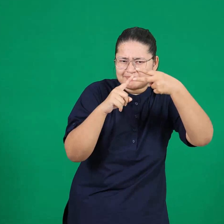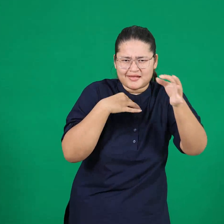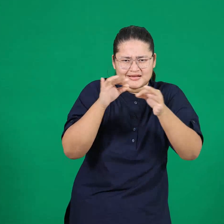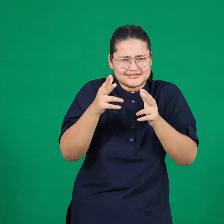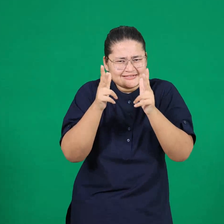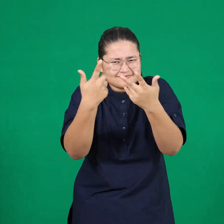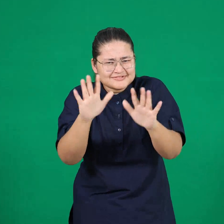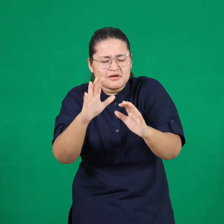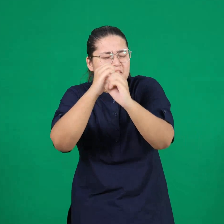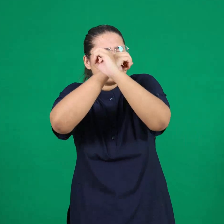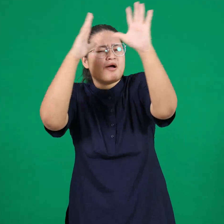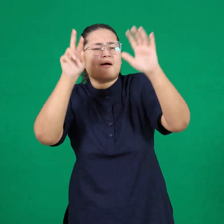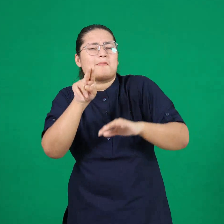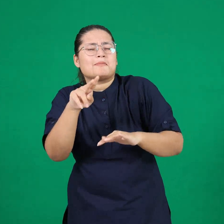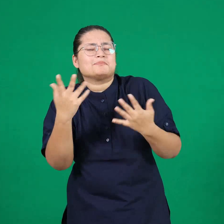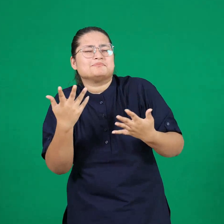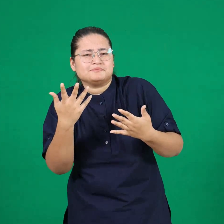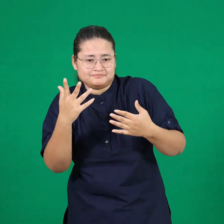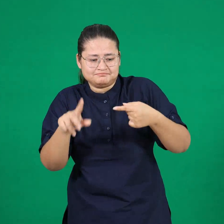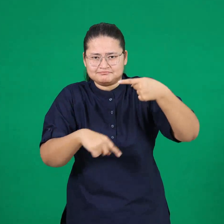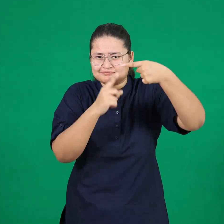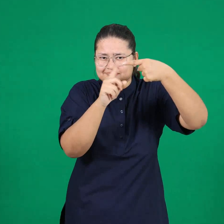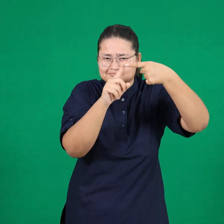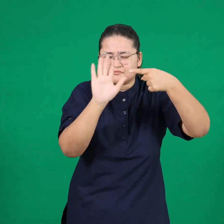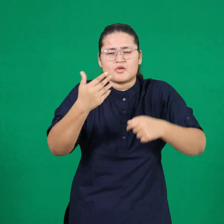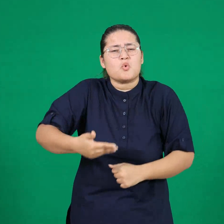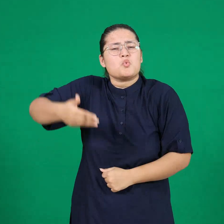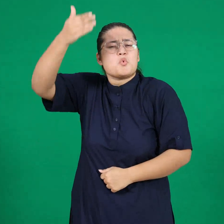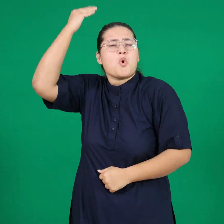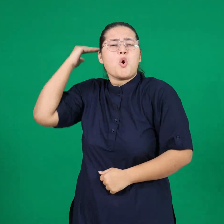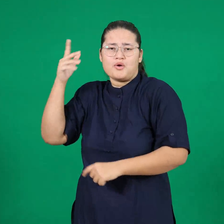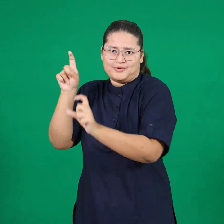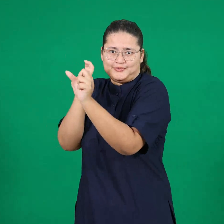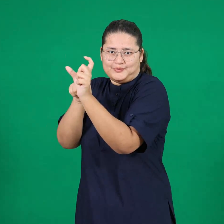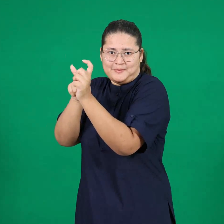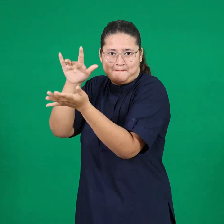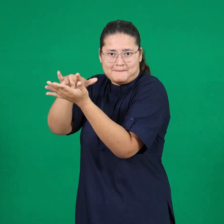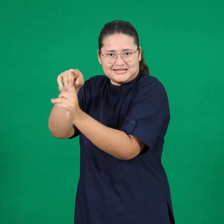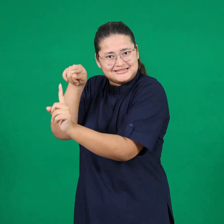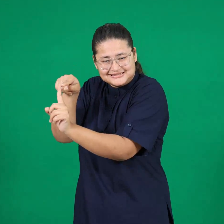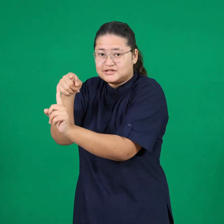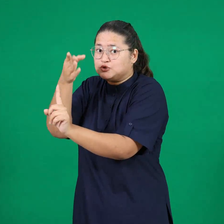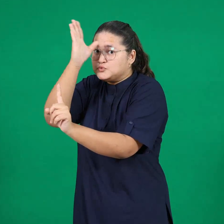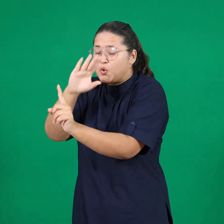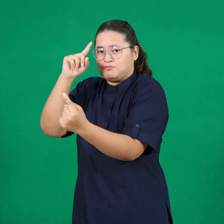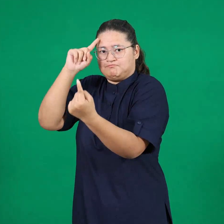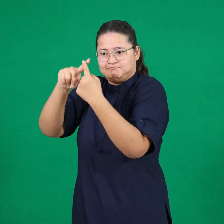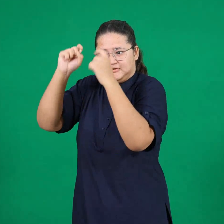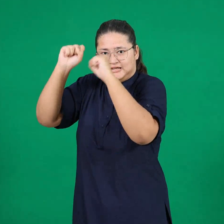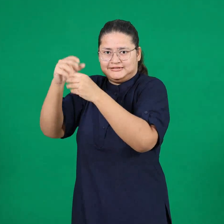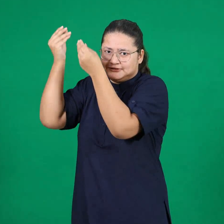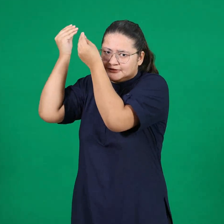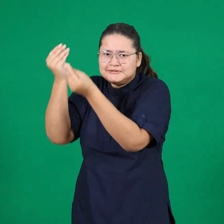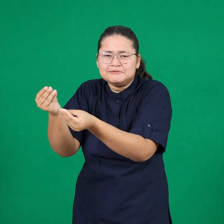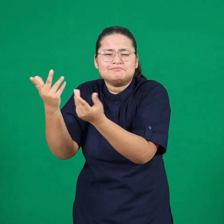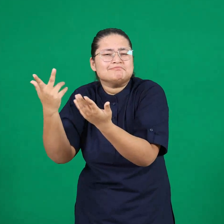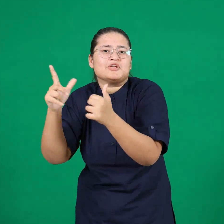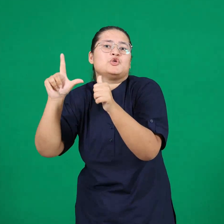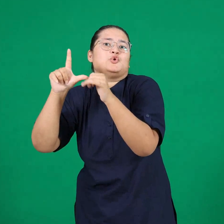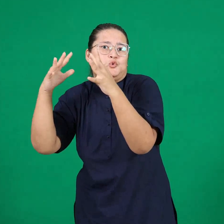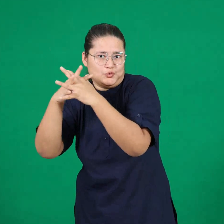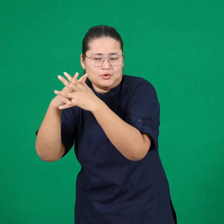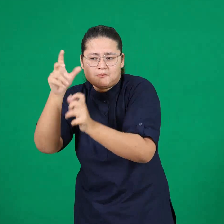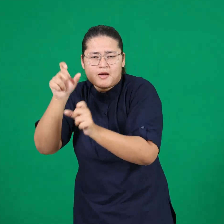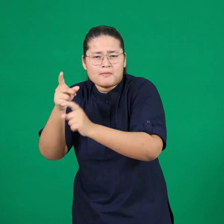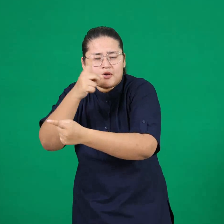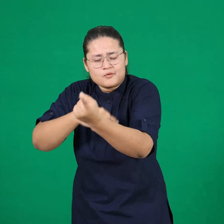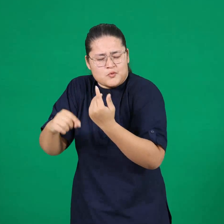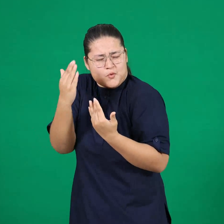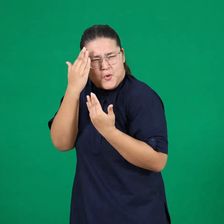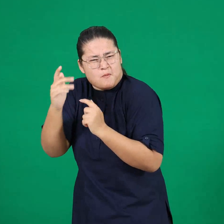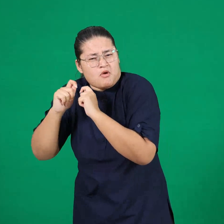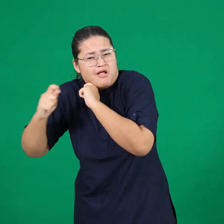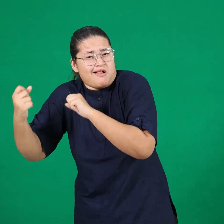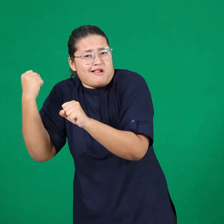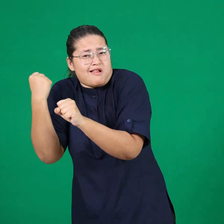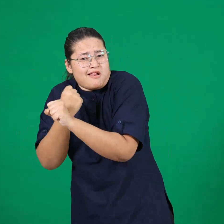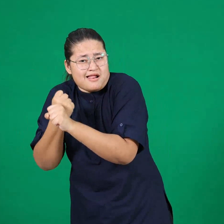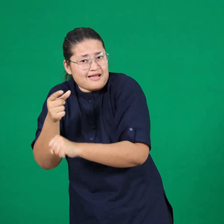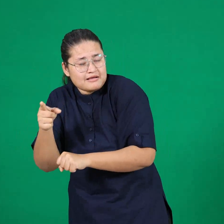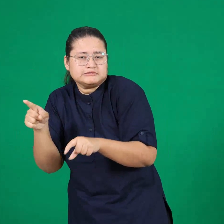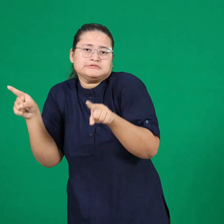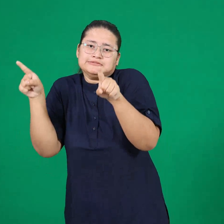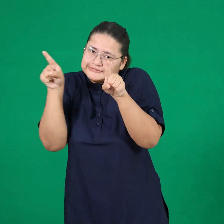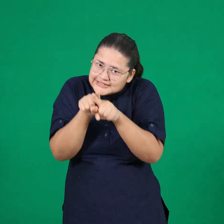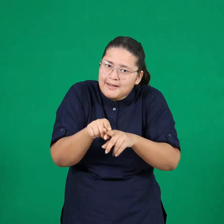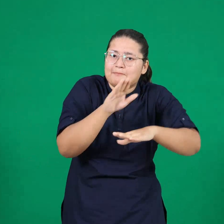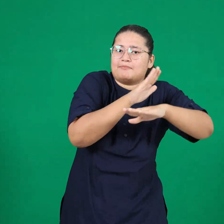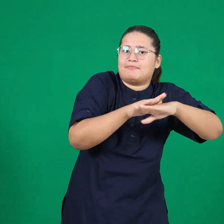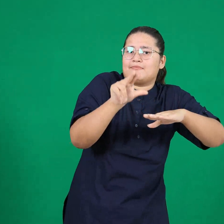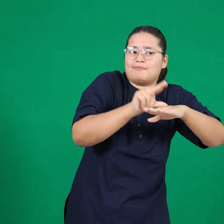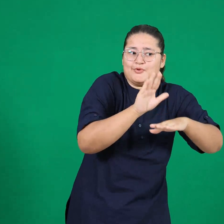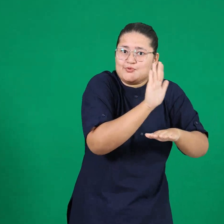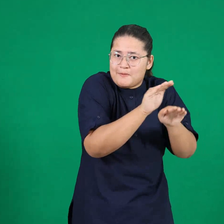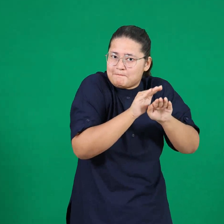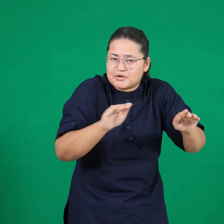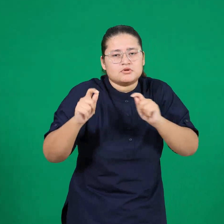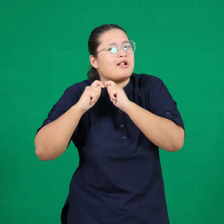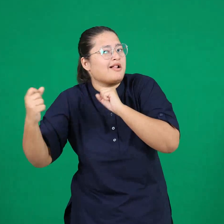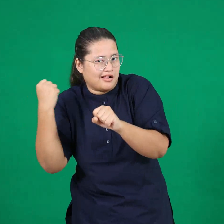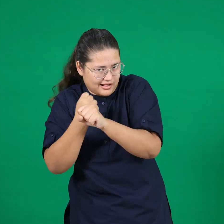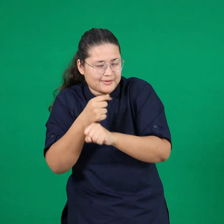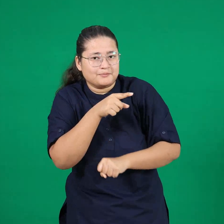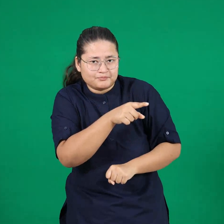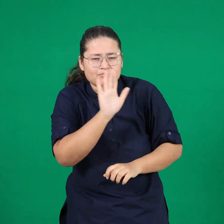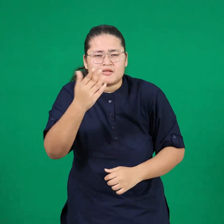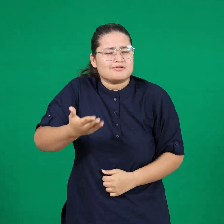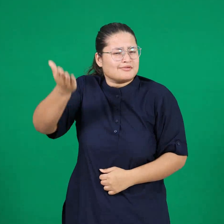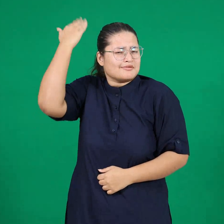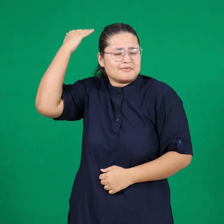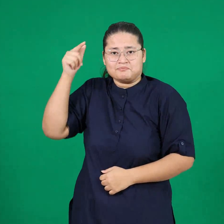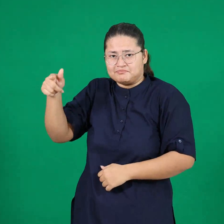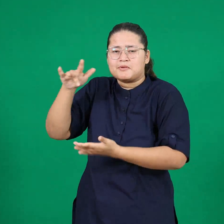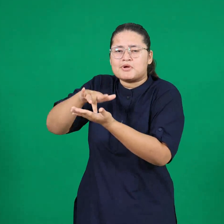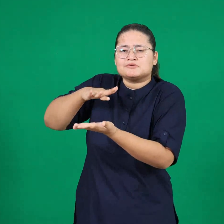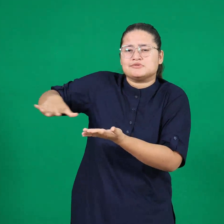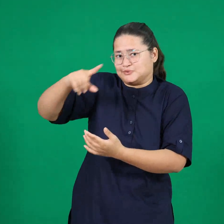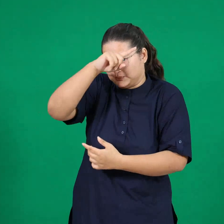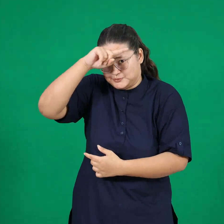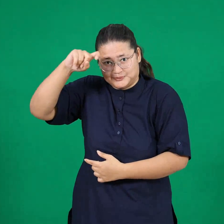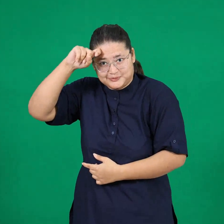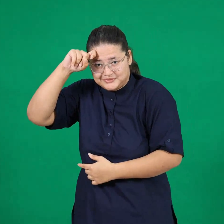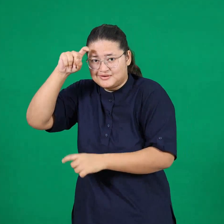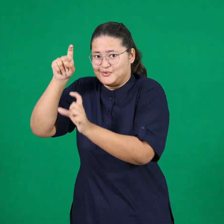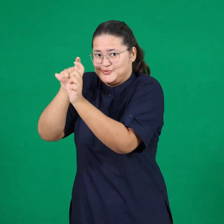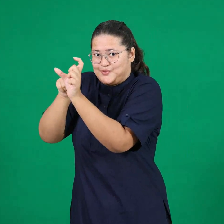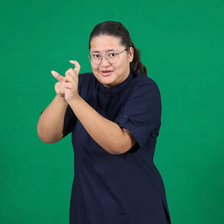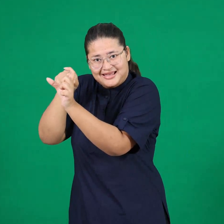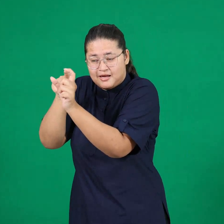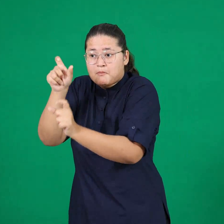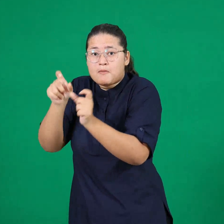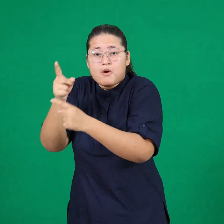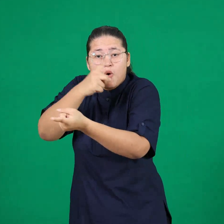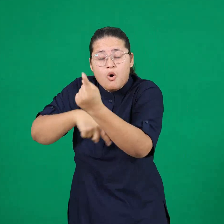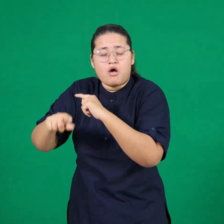One covenant is from Mount Sinai and bears children into slavery: This is Hagar.